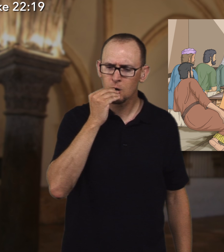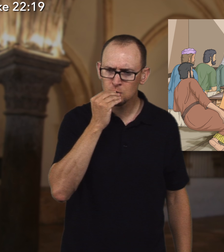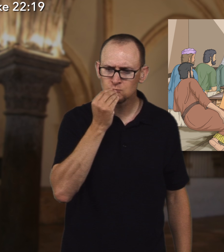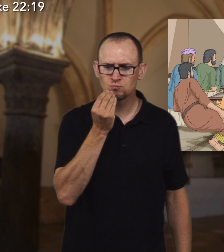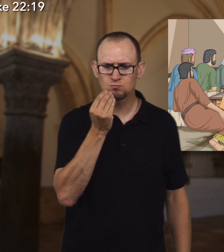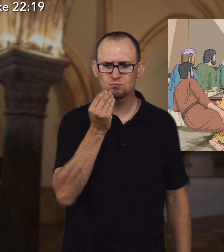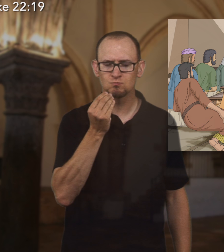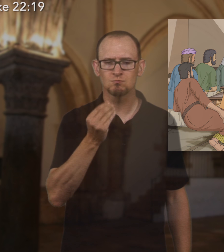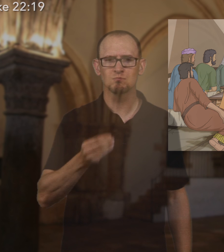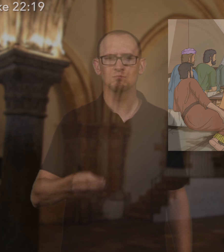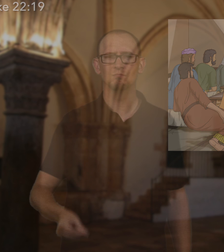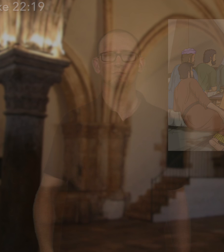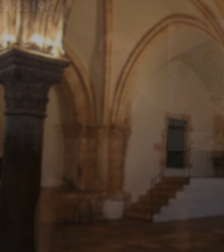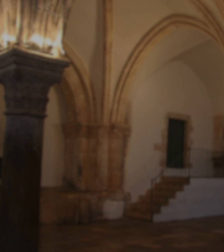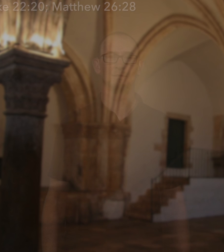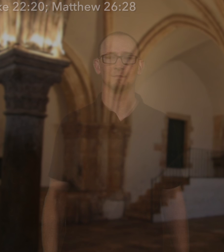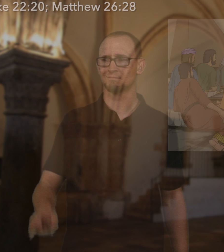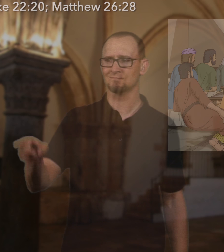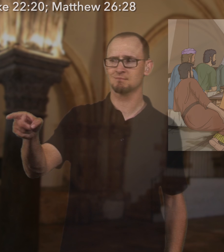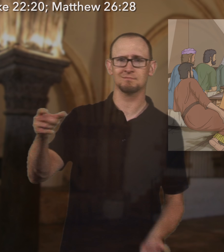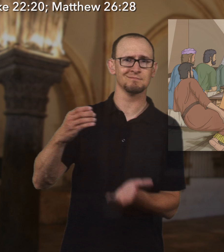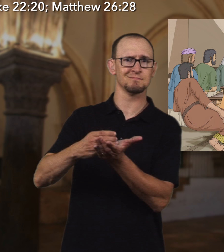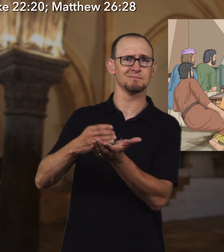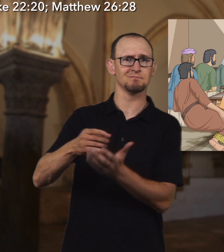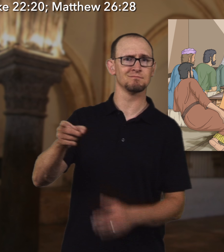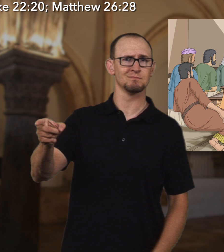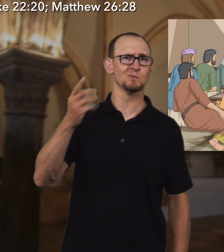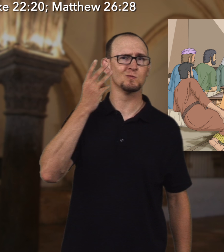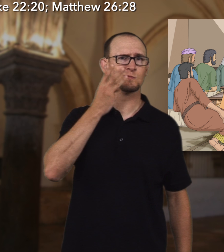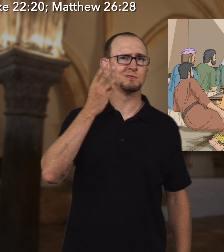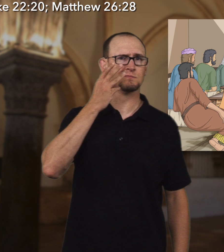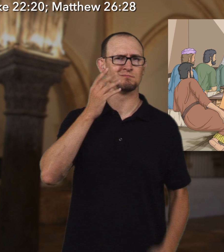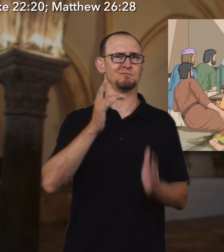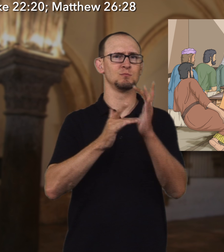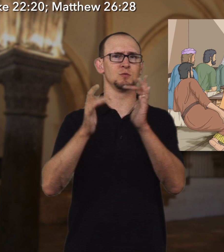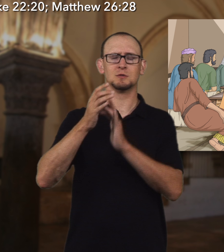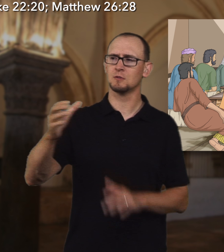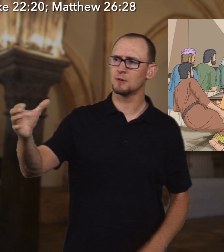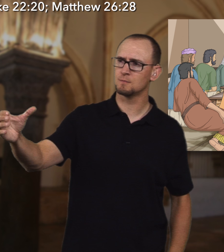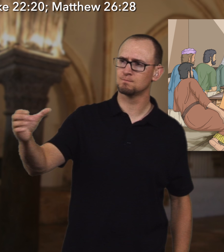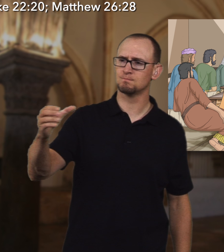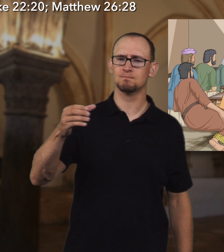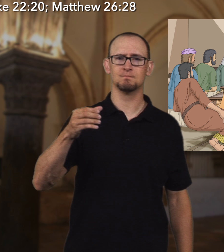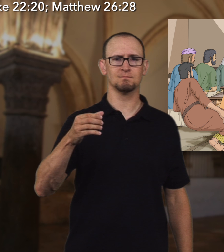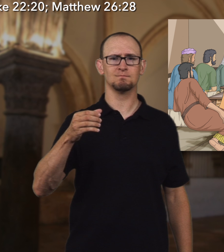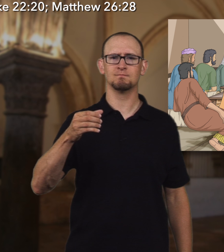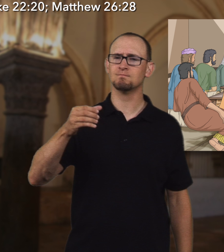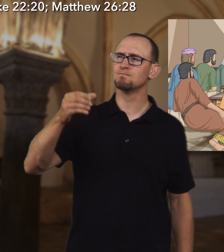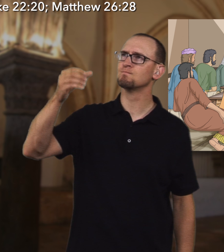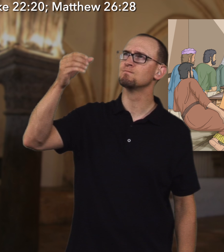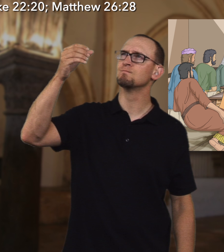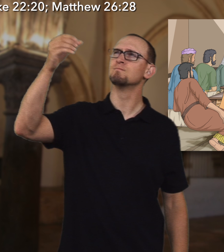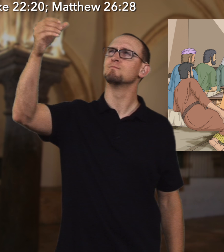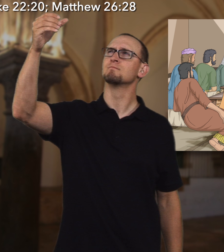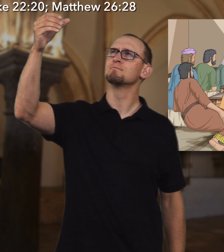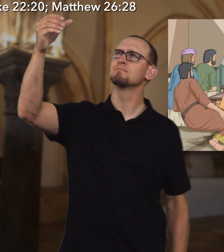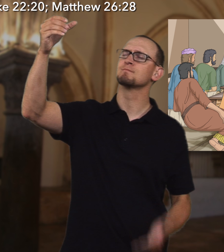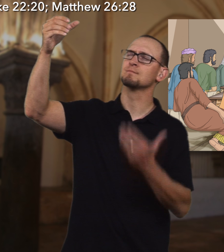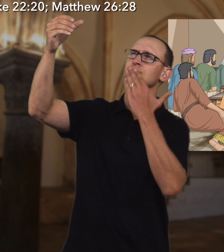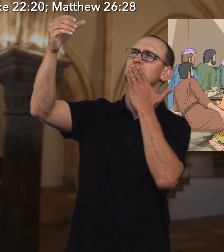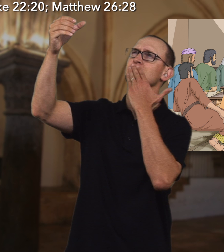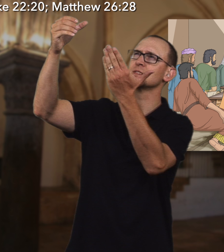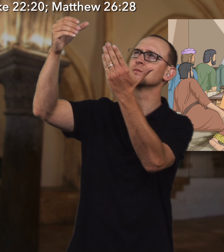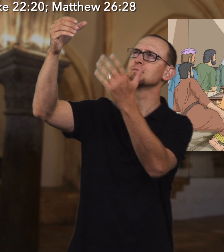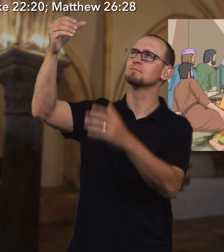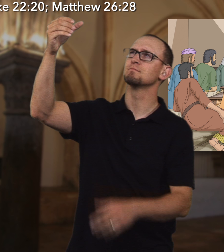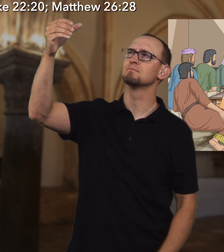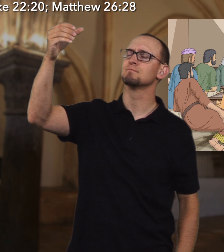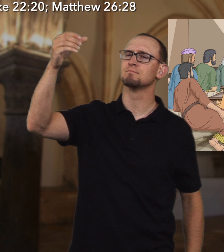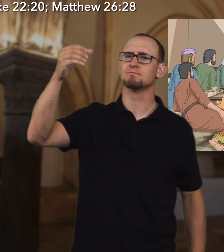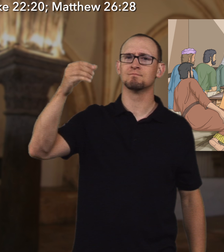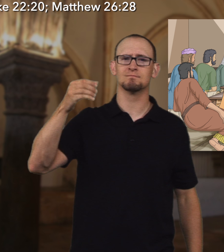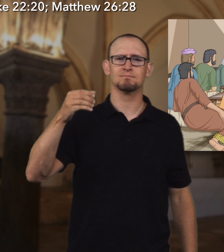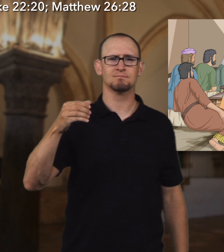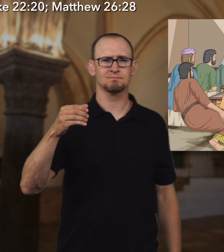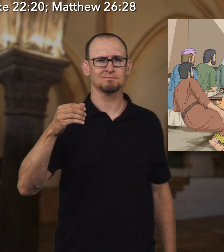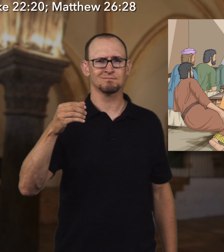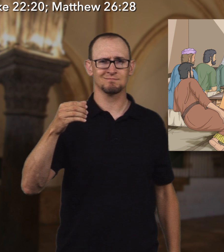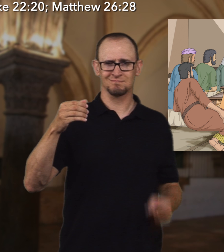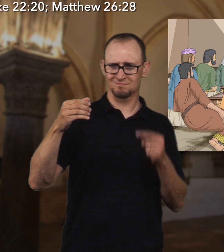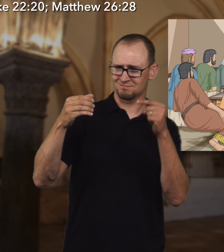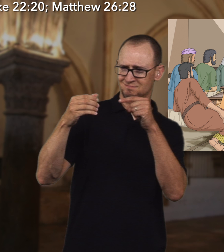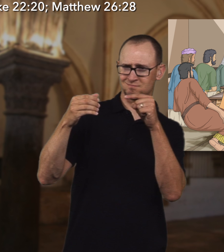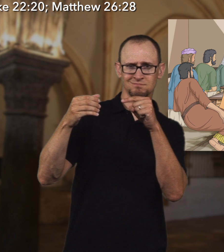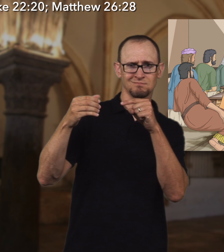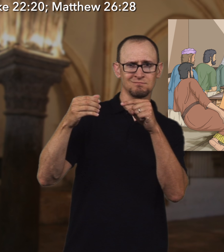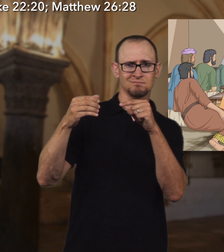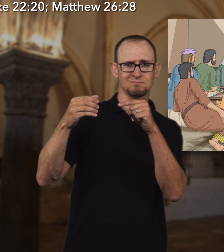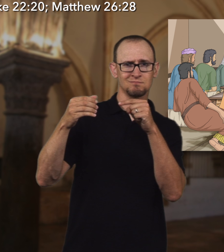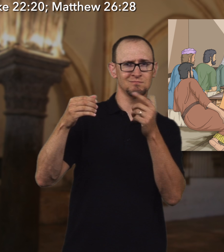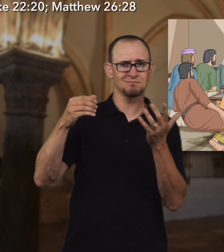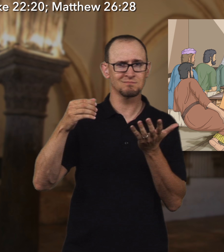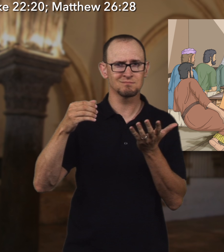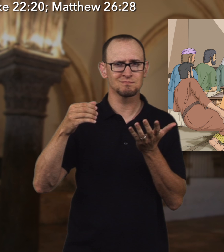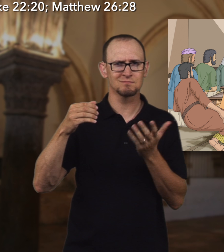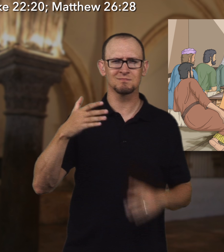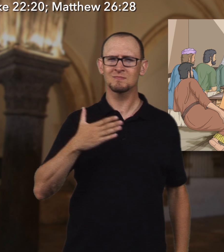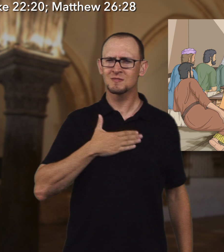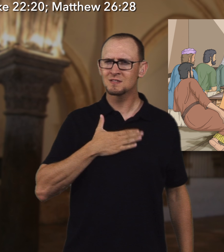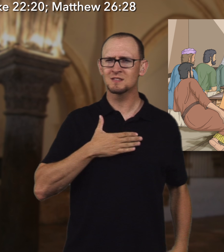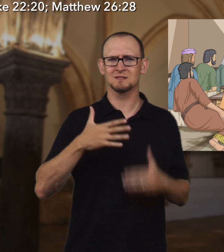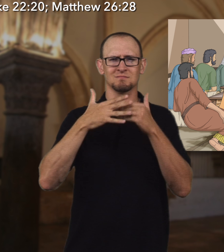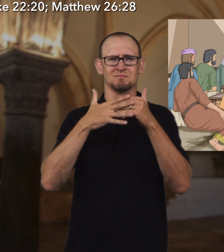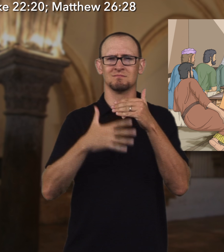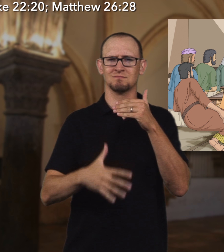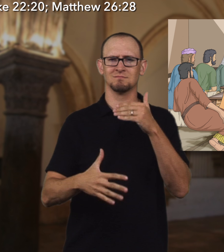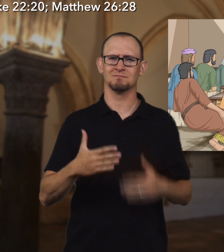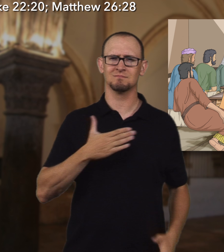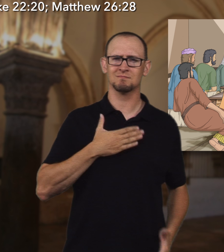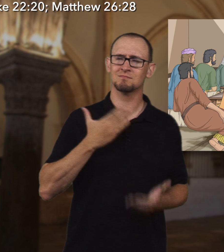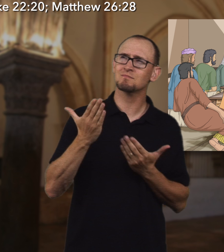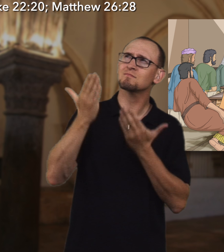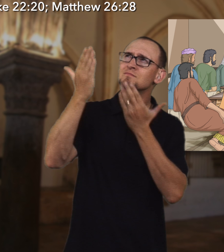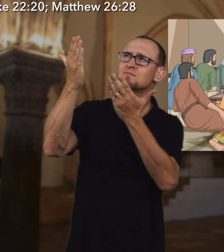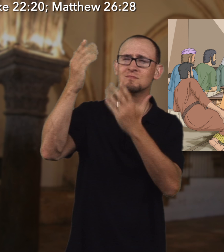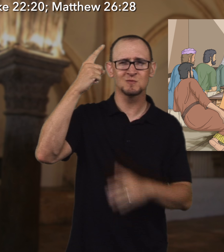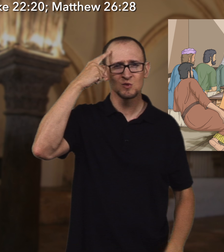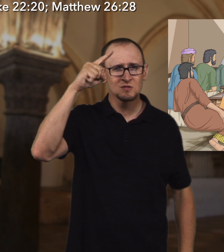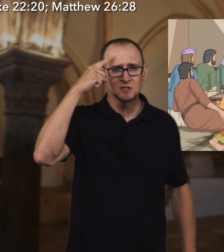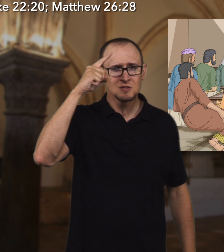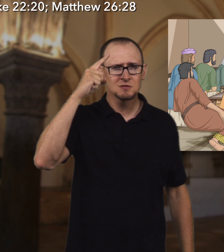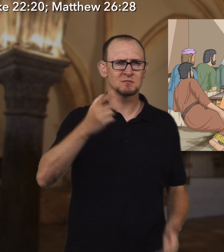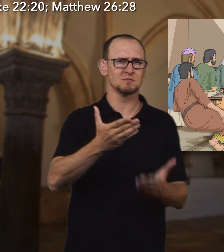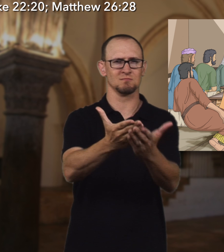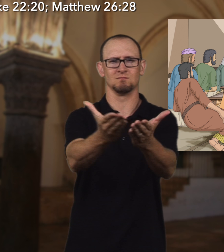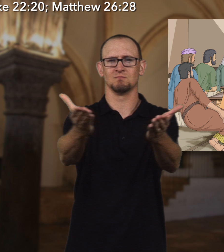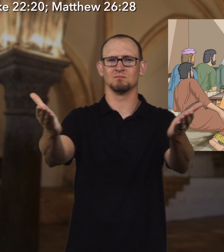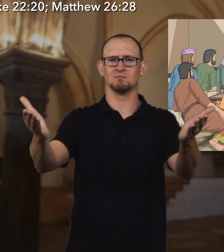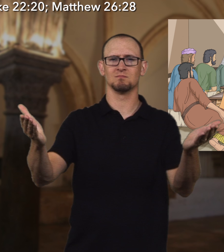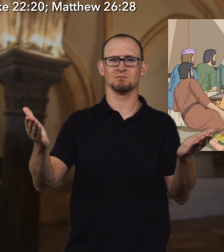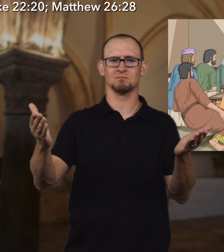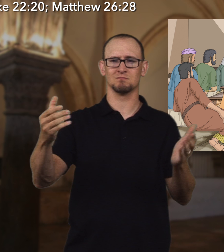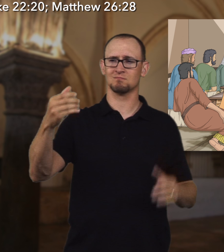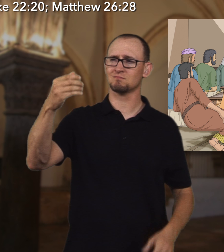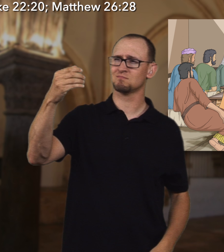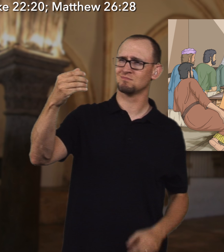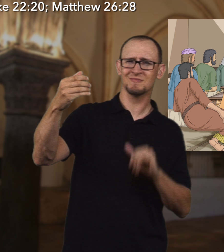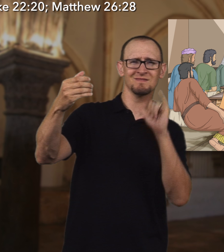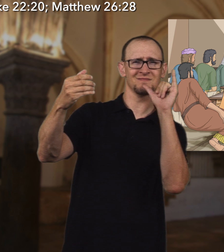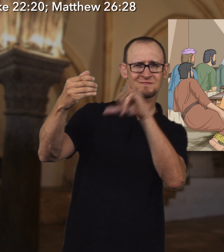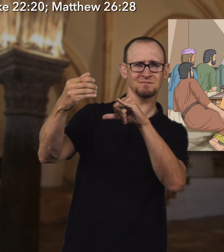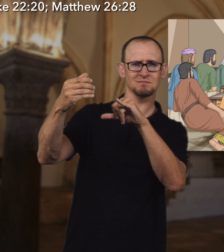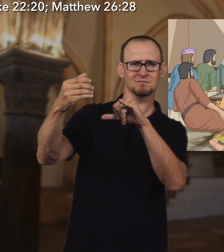This is My blood of the covenant, which is poured out for many for the forgiveness of sins.